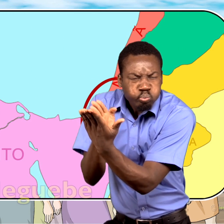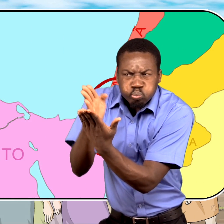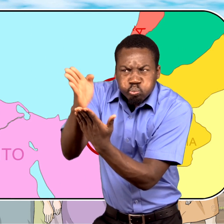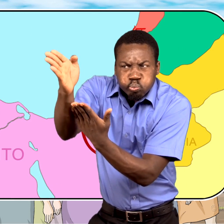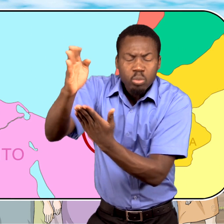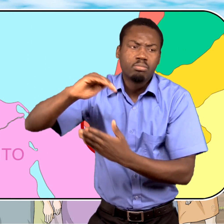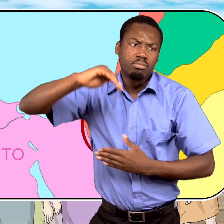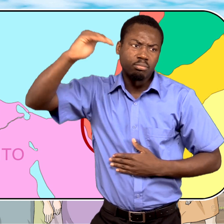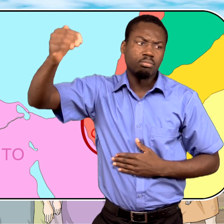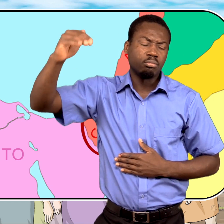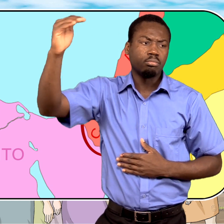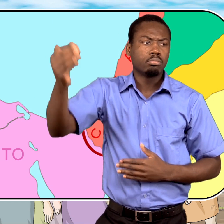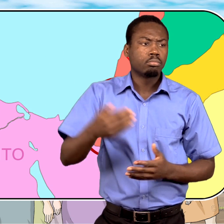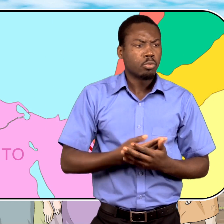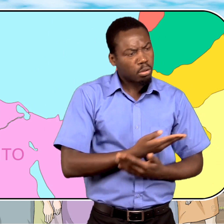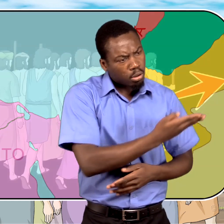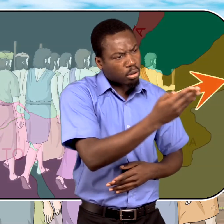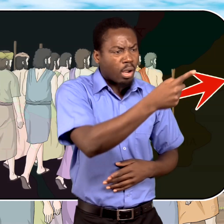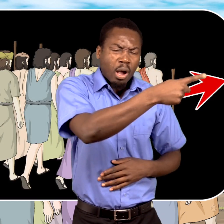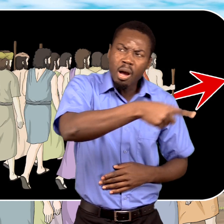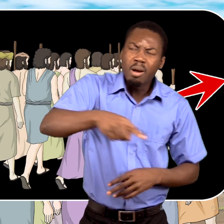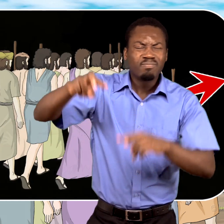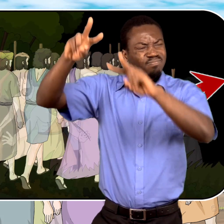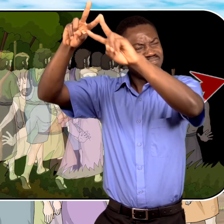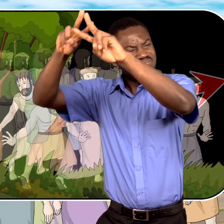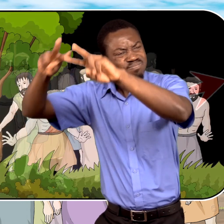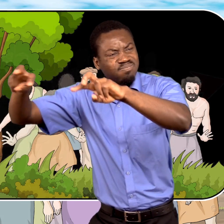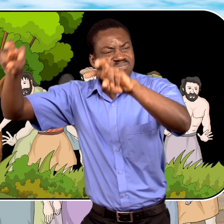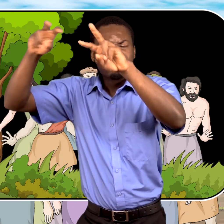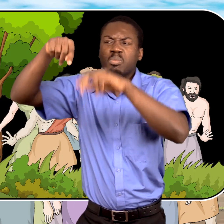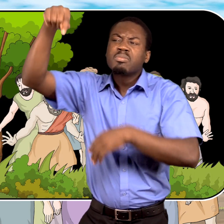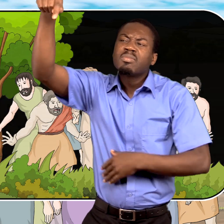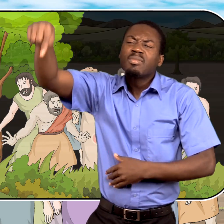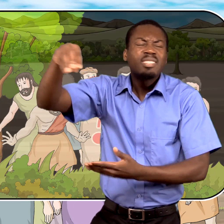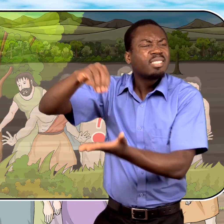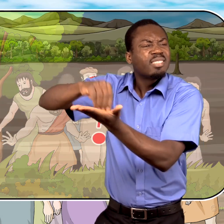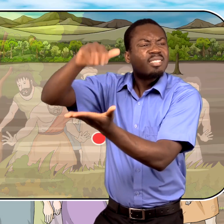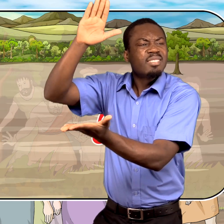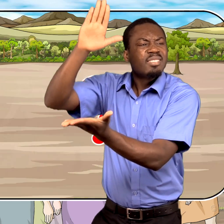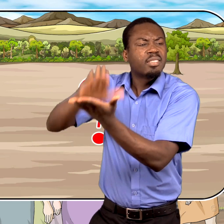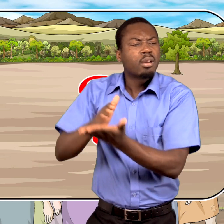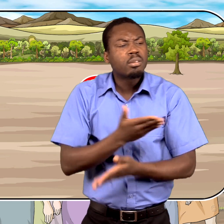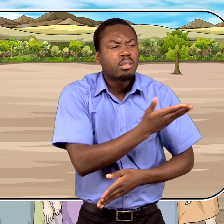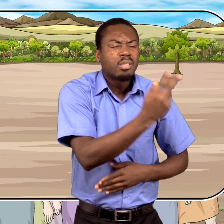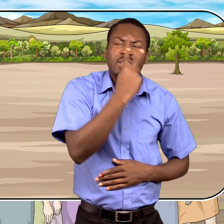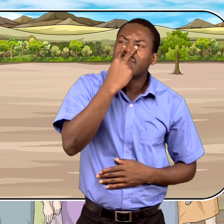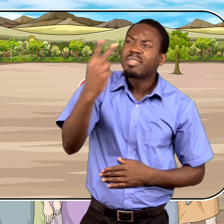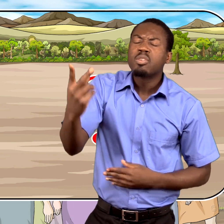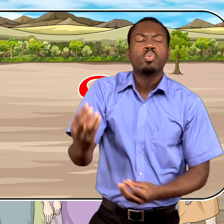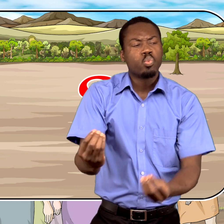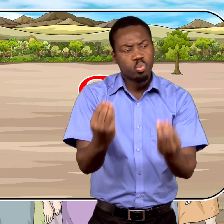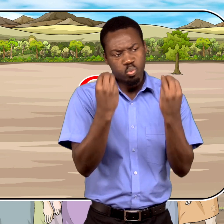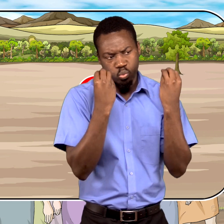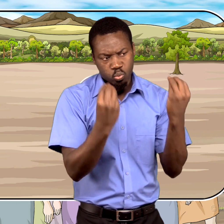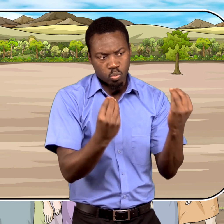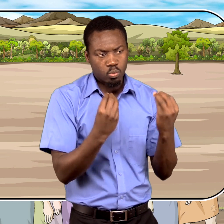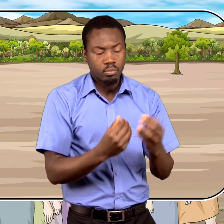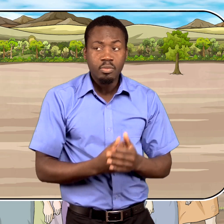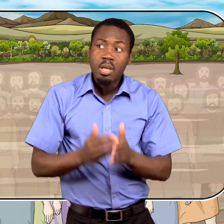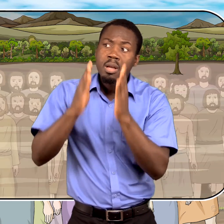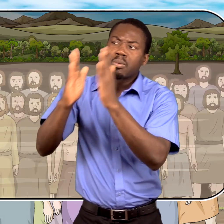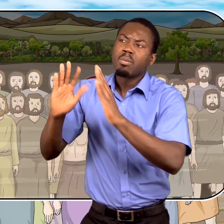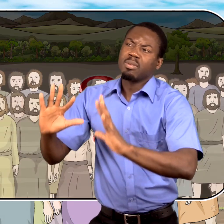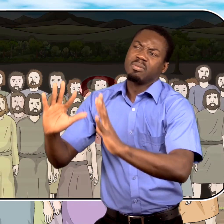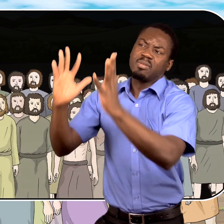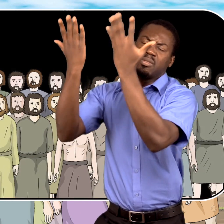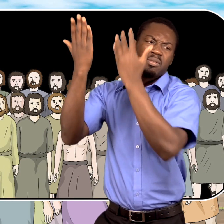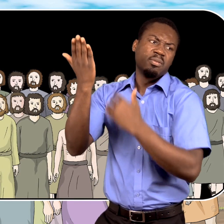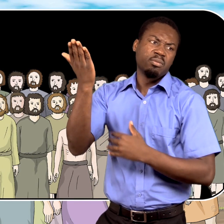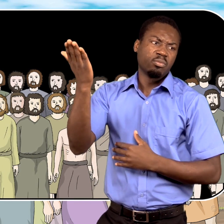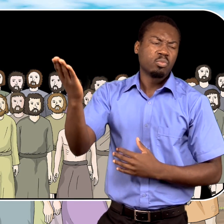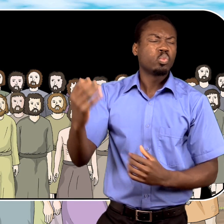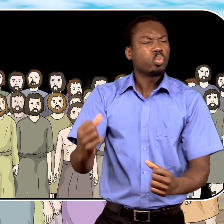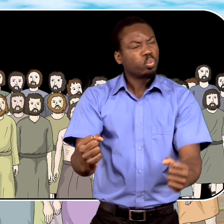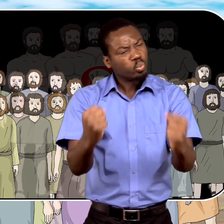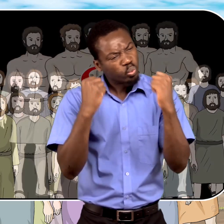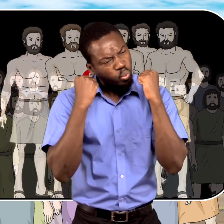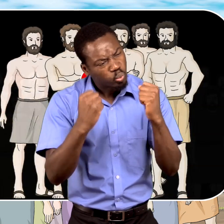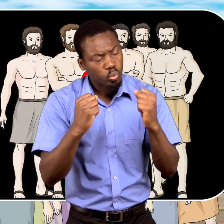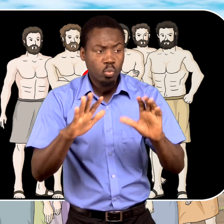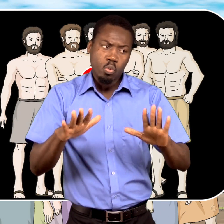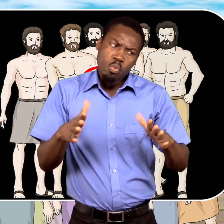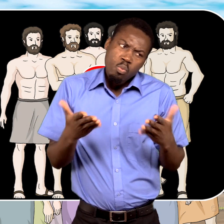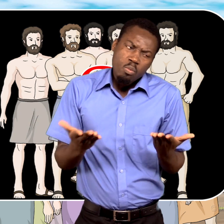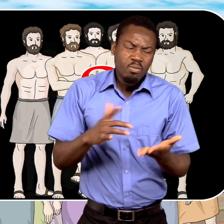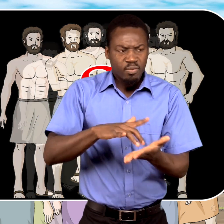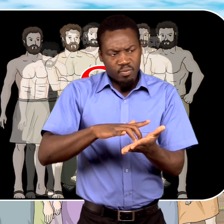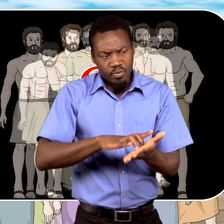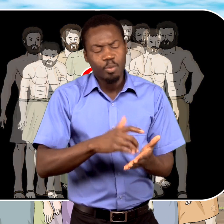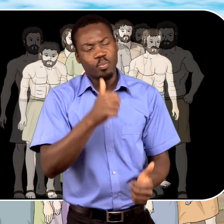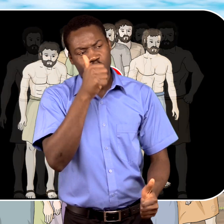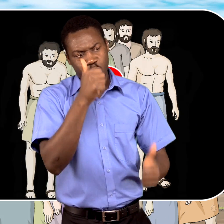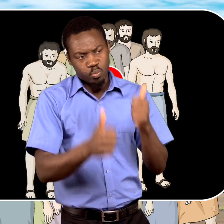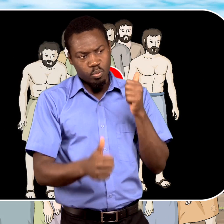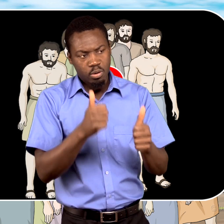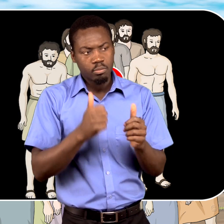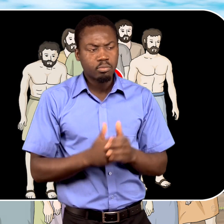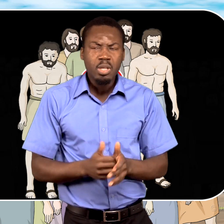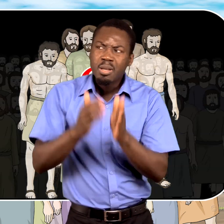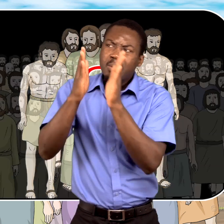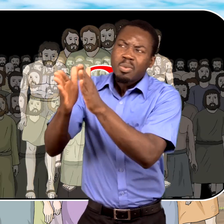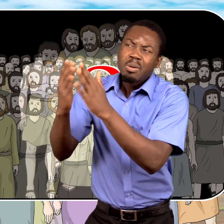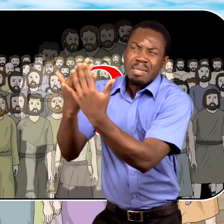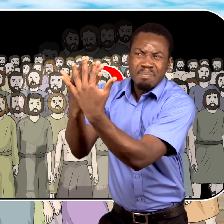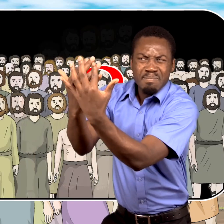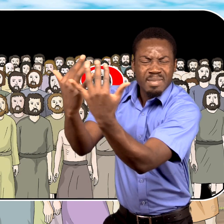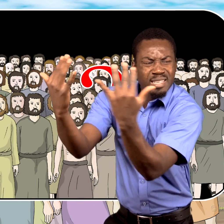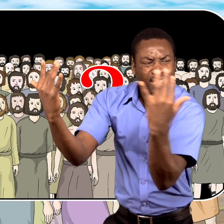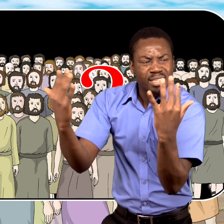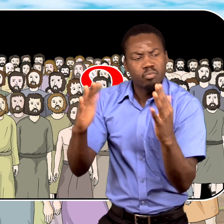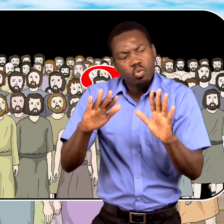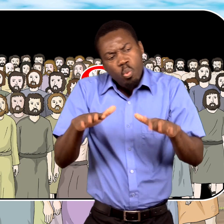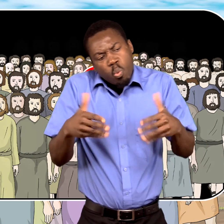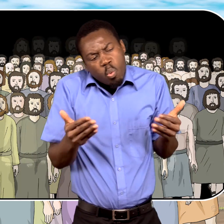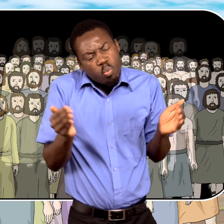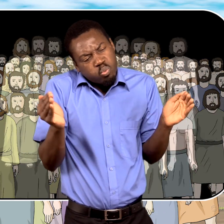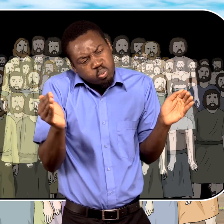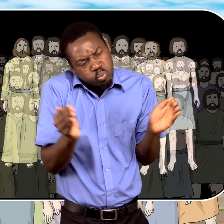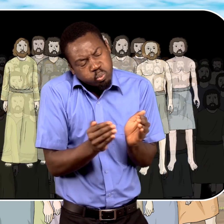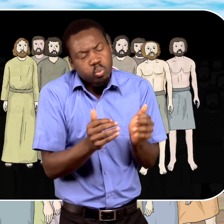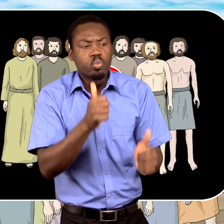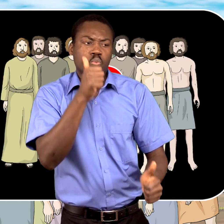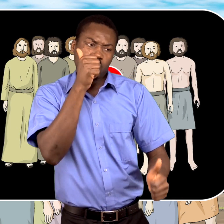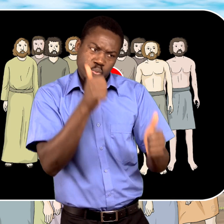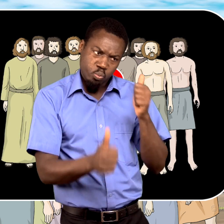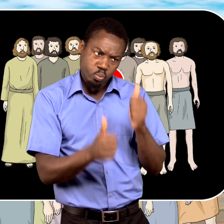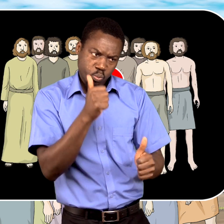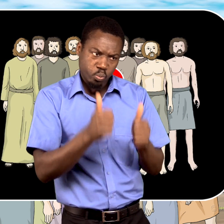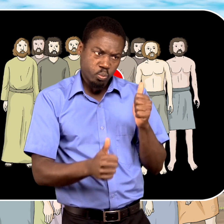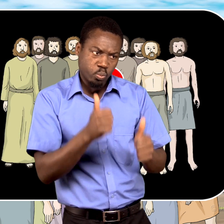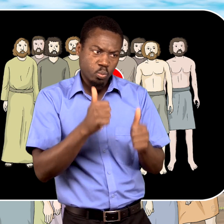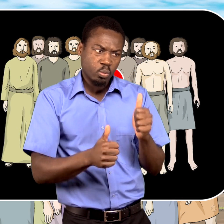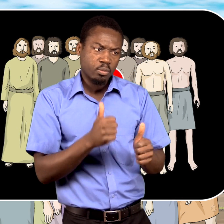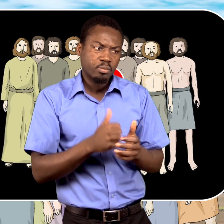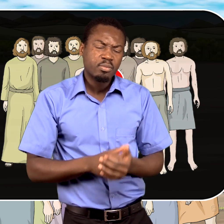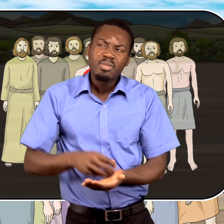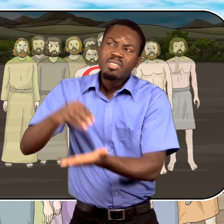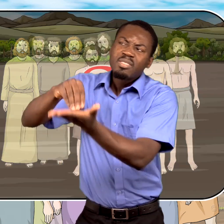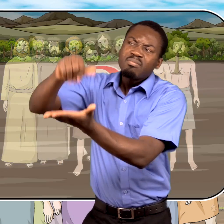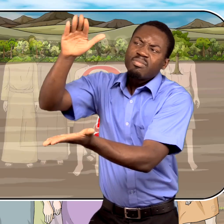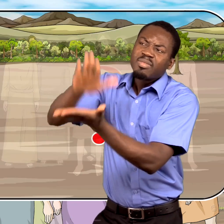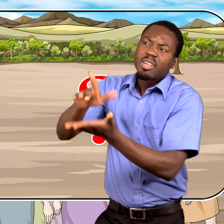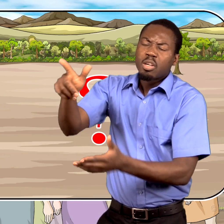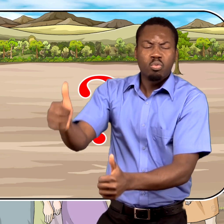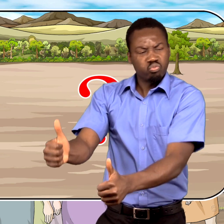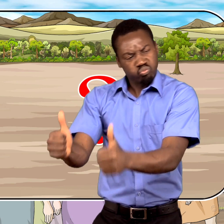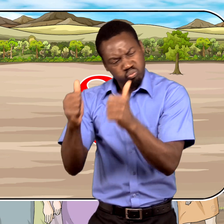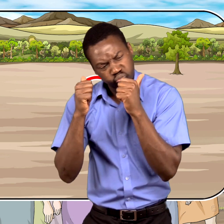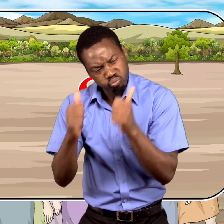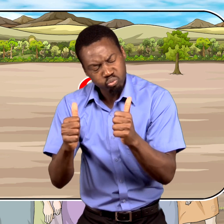See what the land is like and whether its people are strong or weak, few or many.